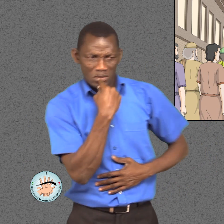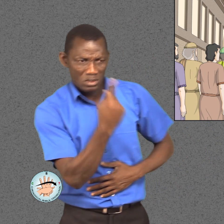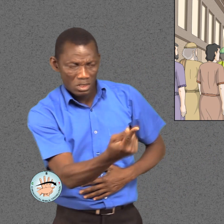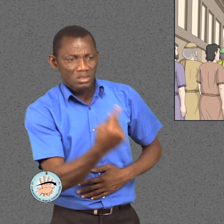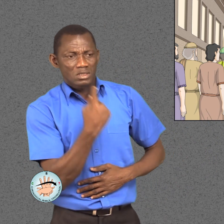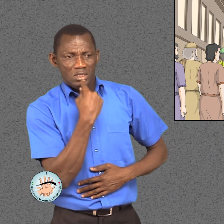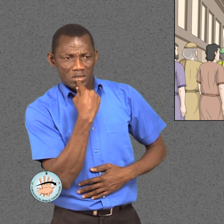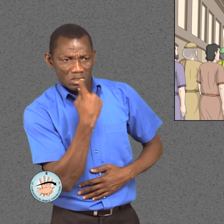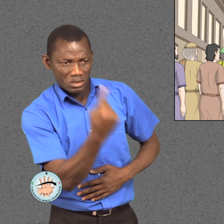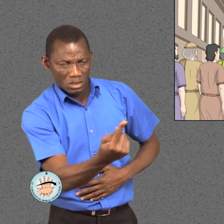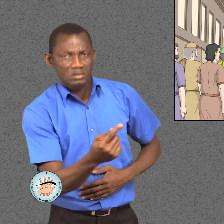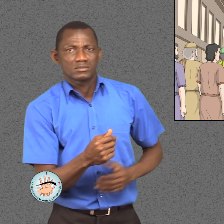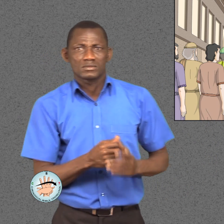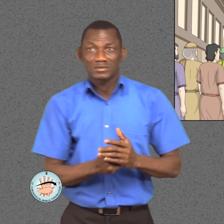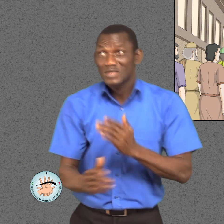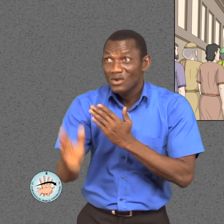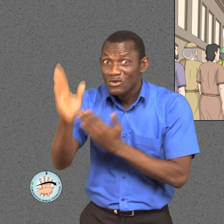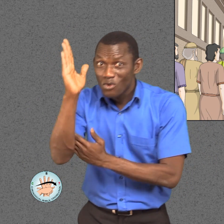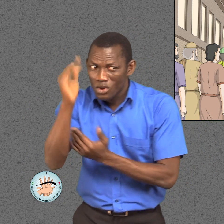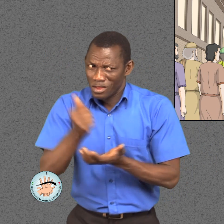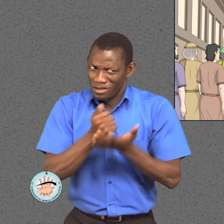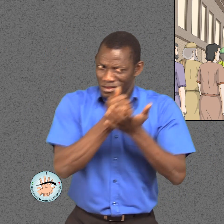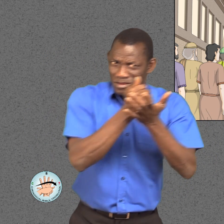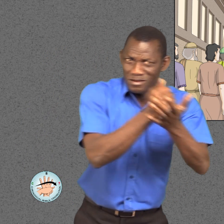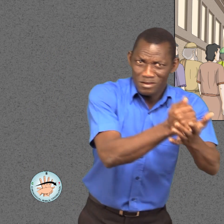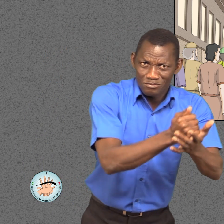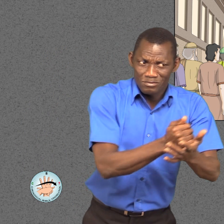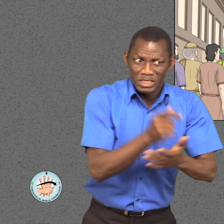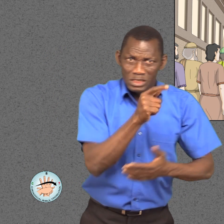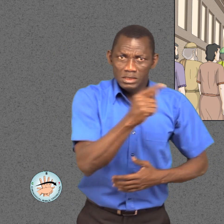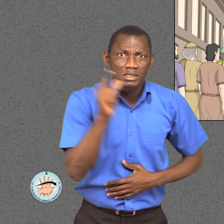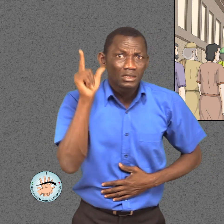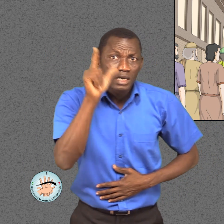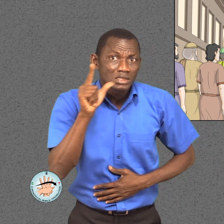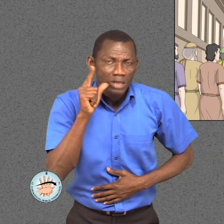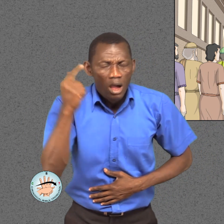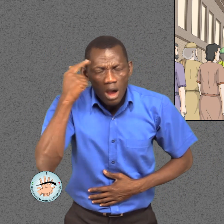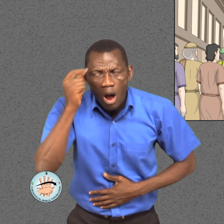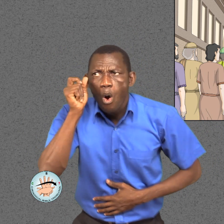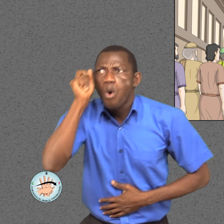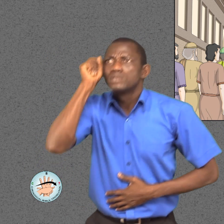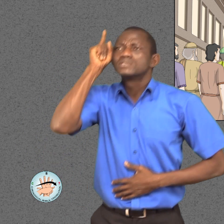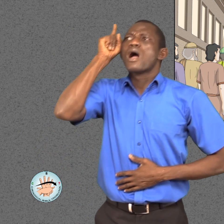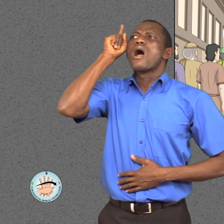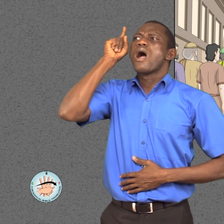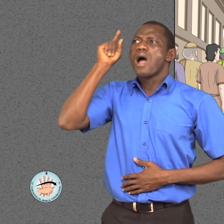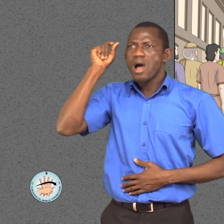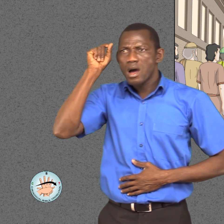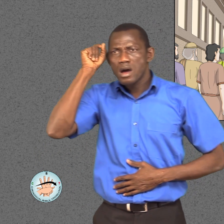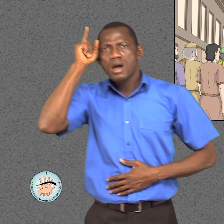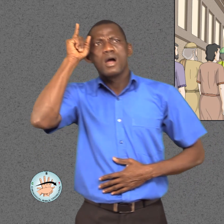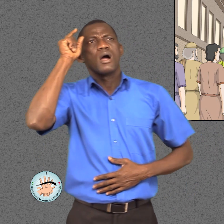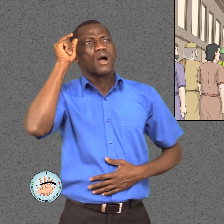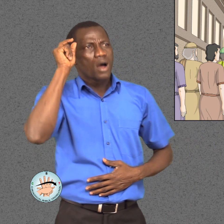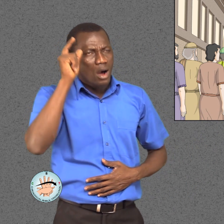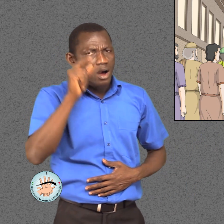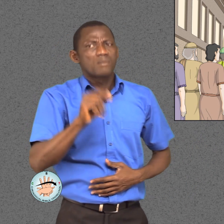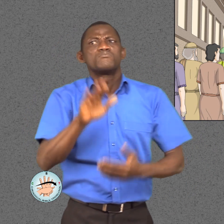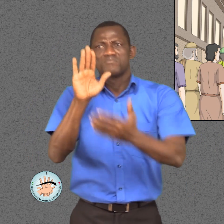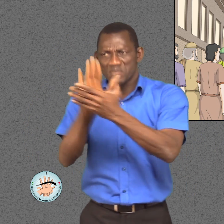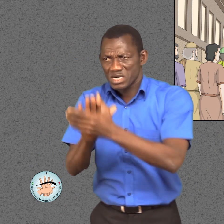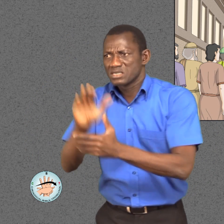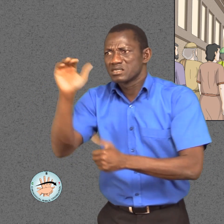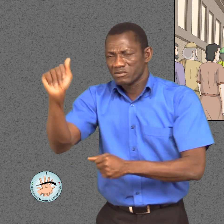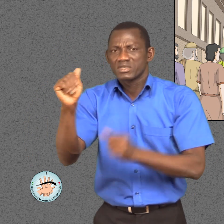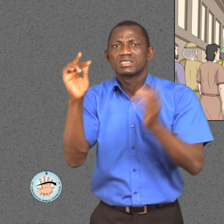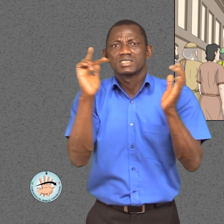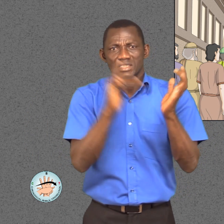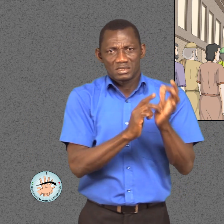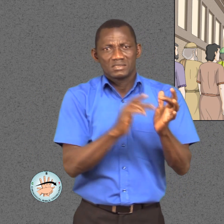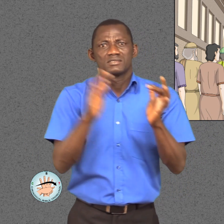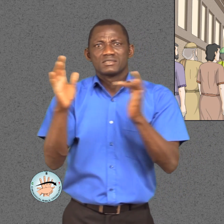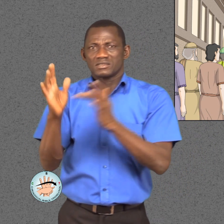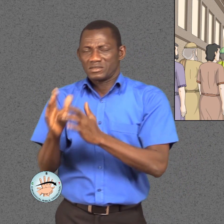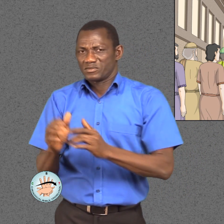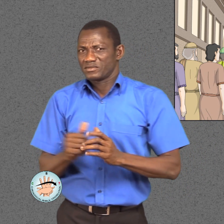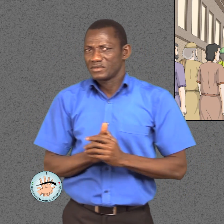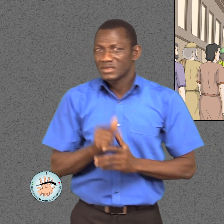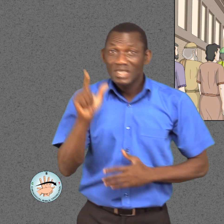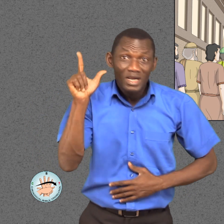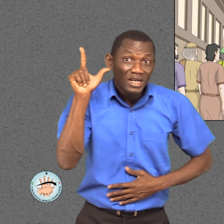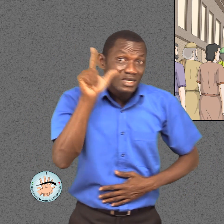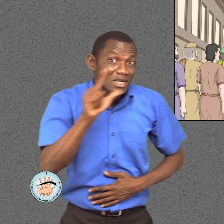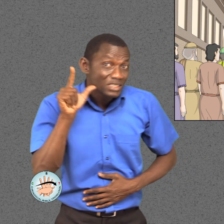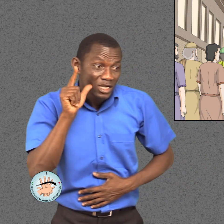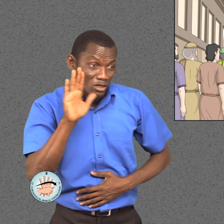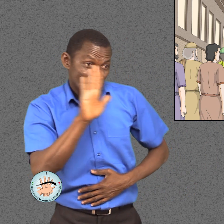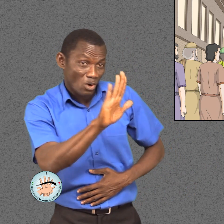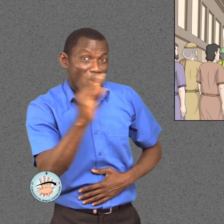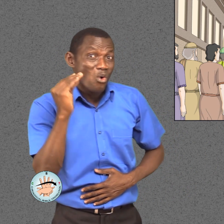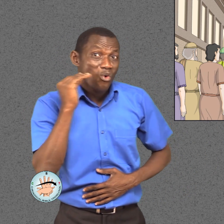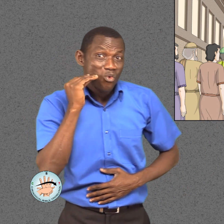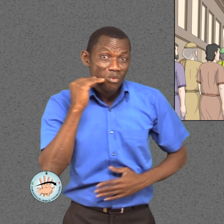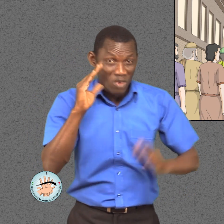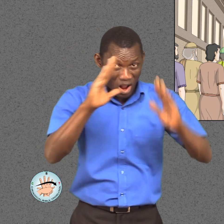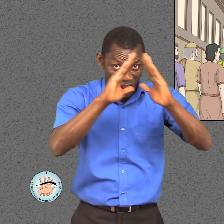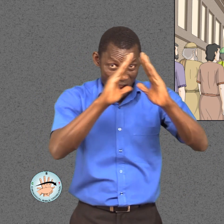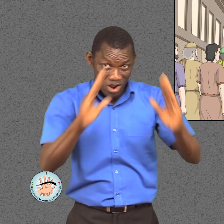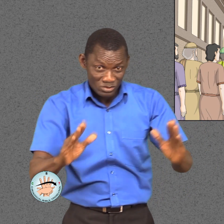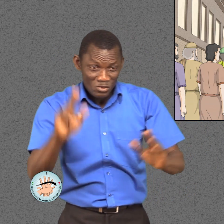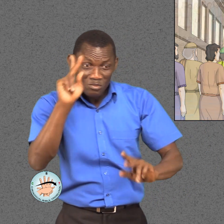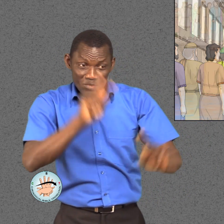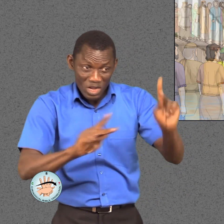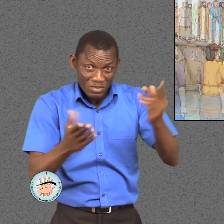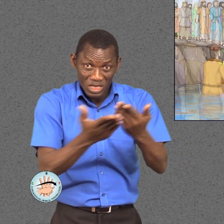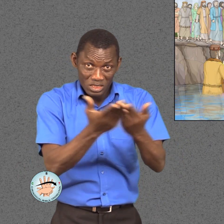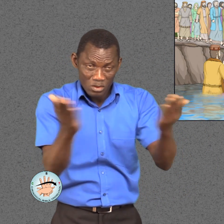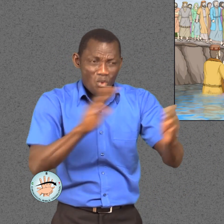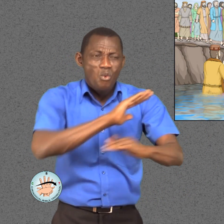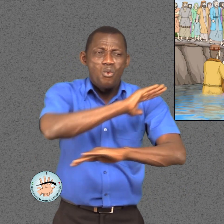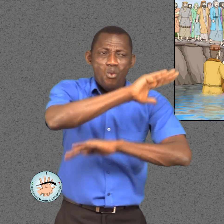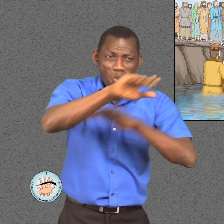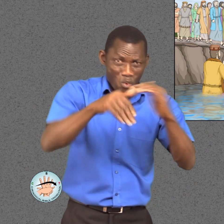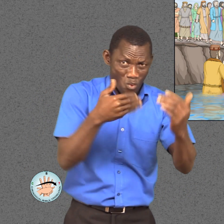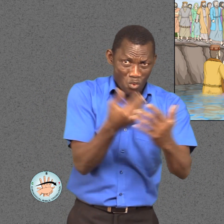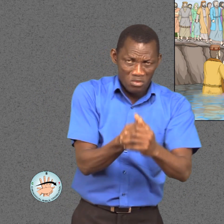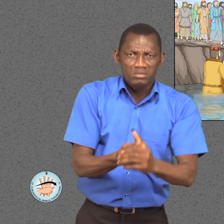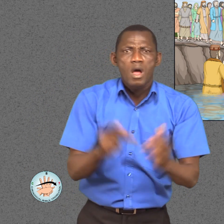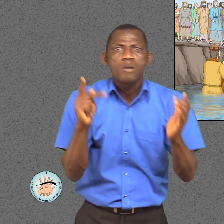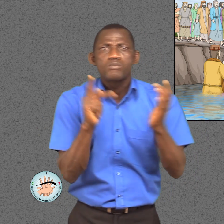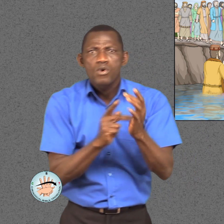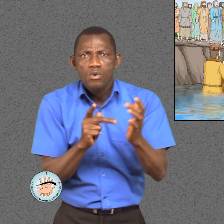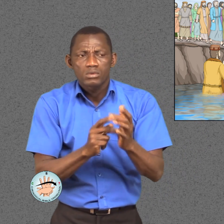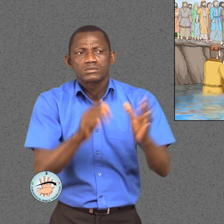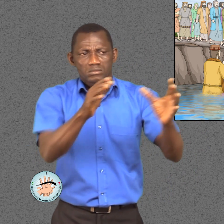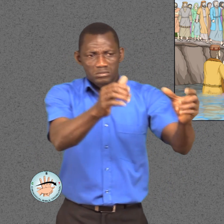The Lord opened her heart to respond to Paul’s message.